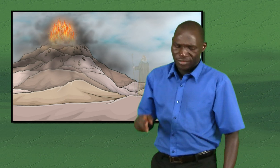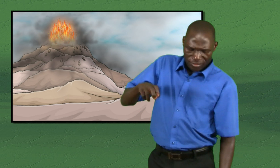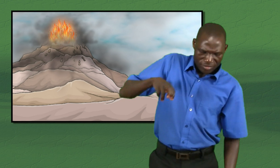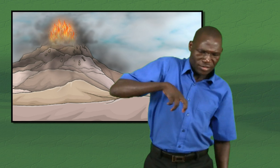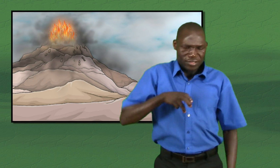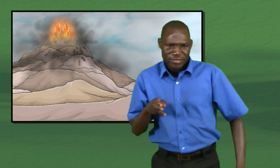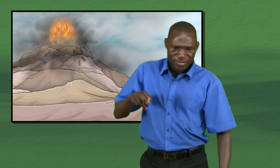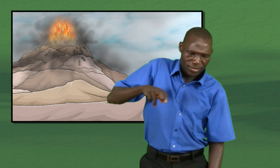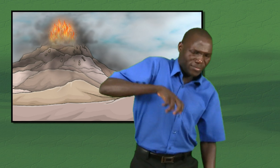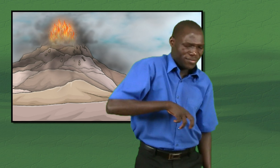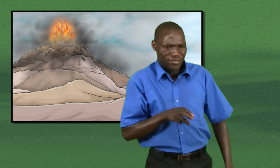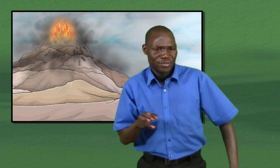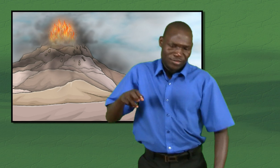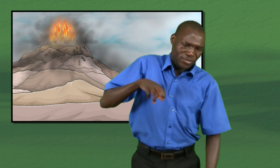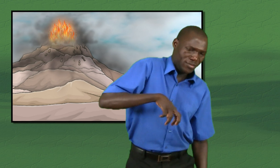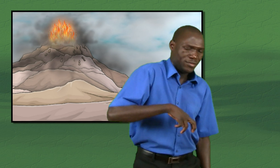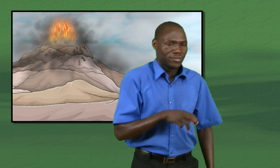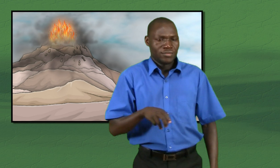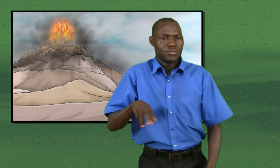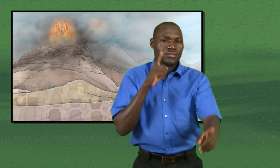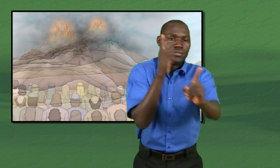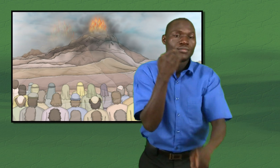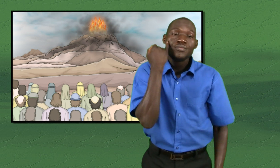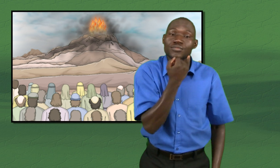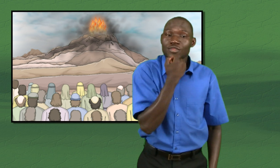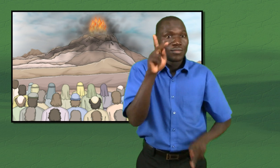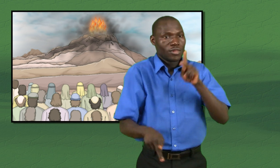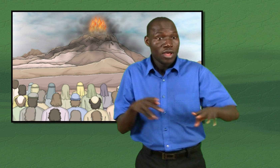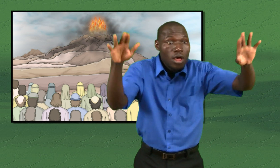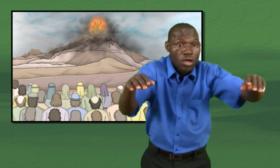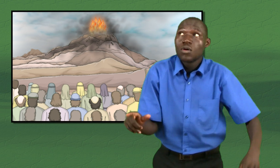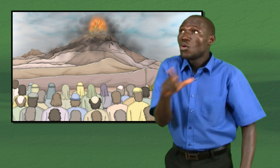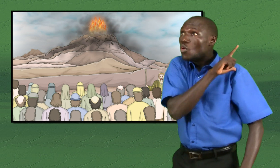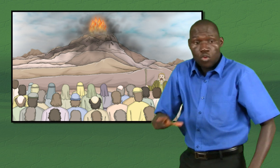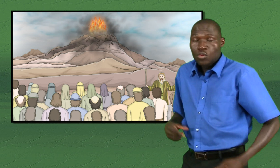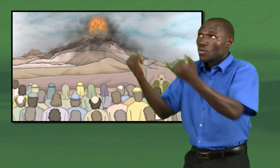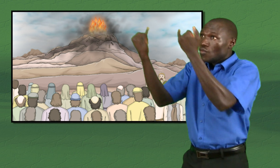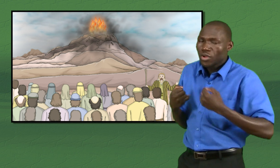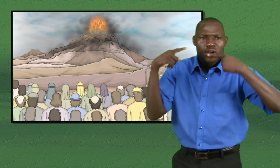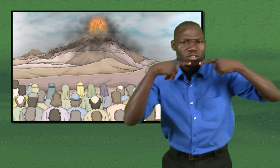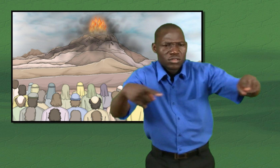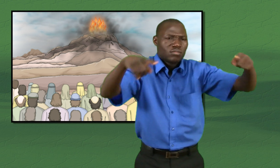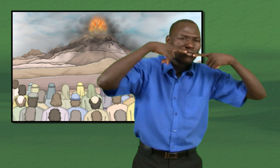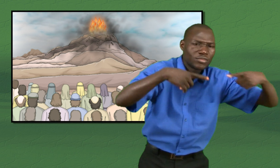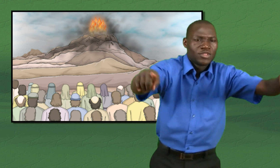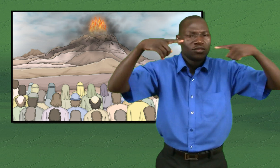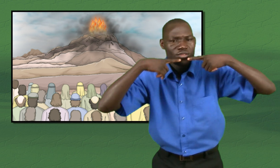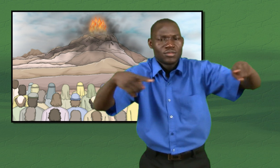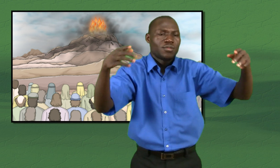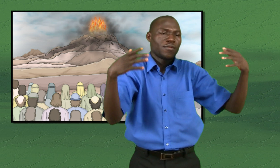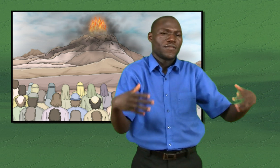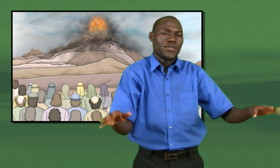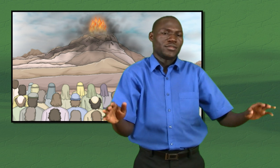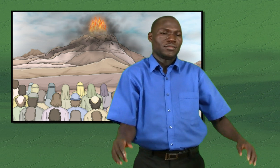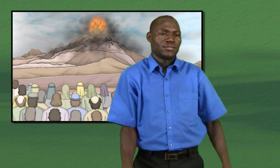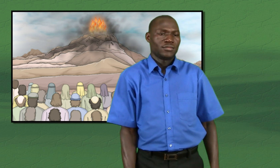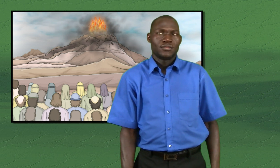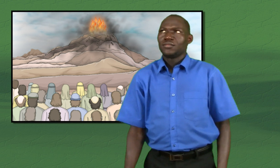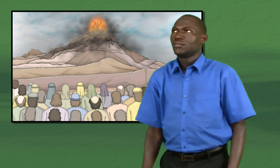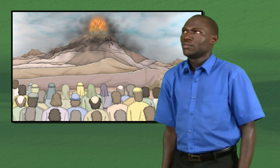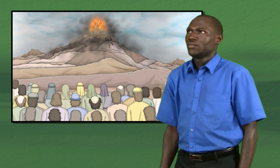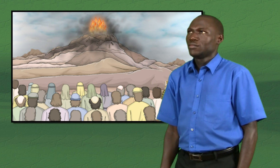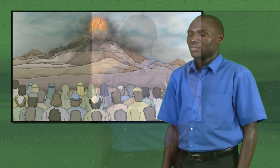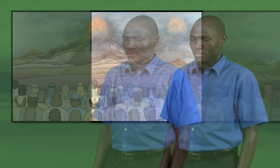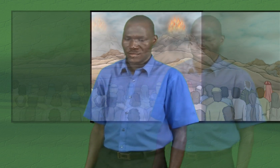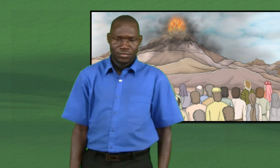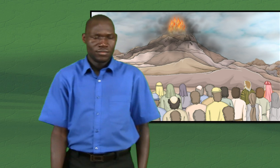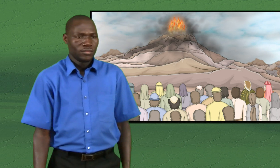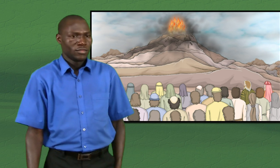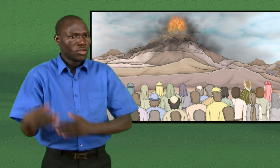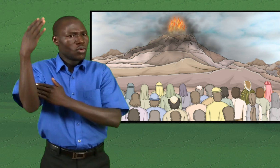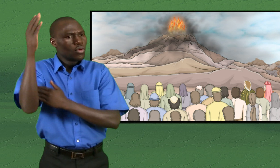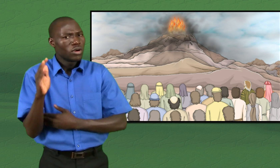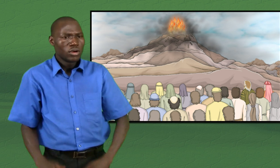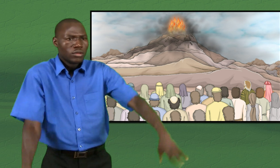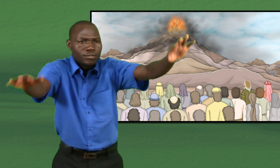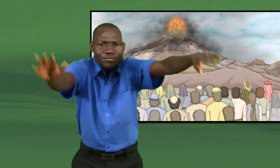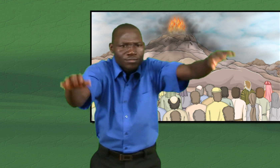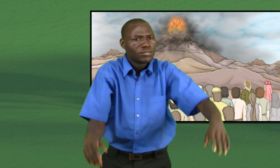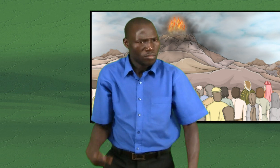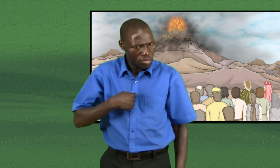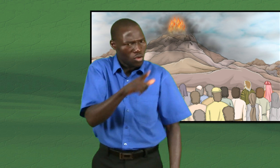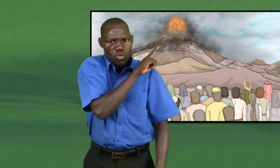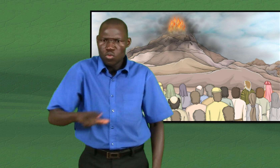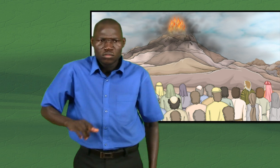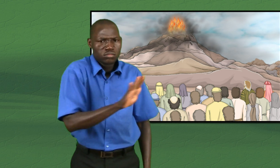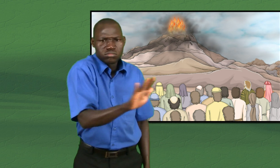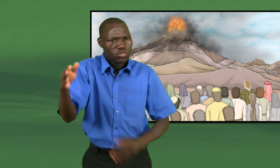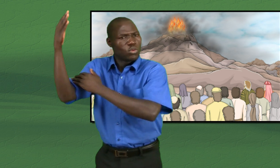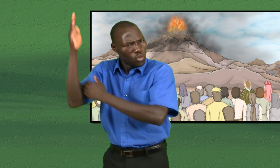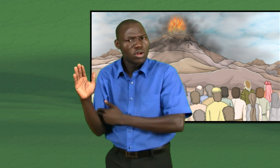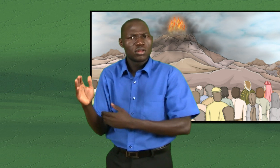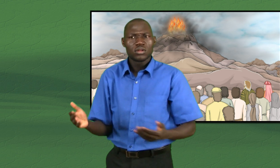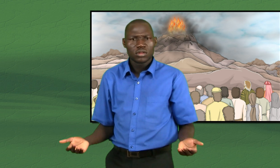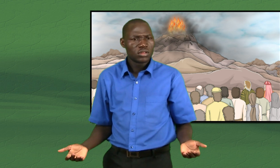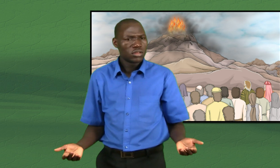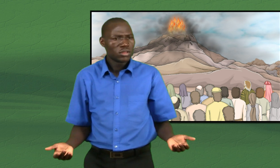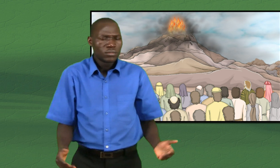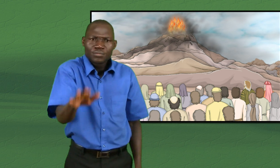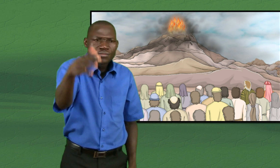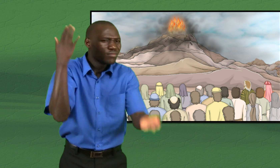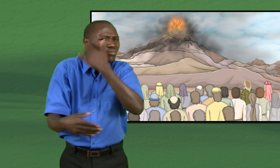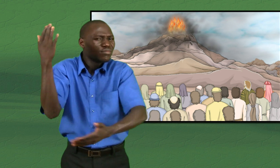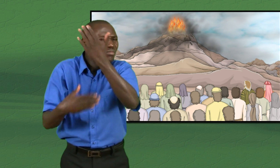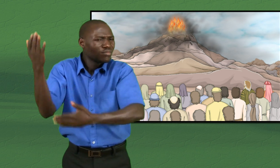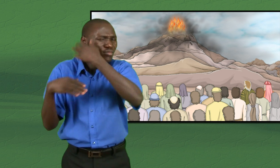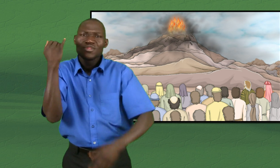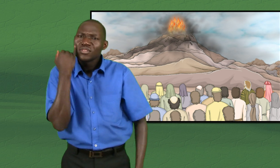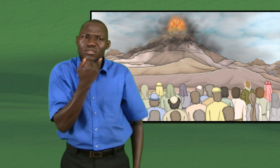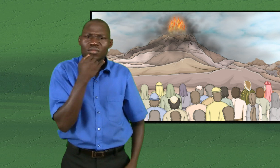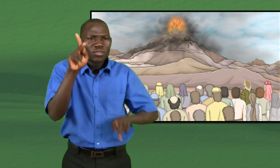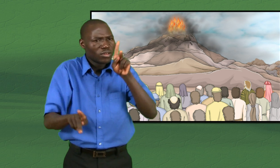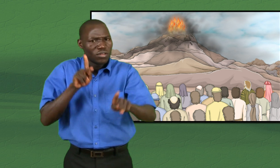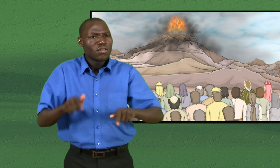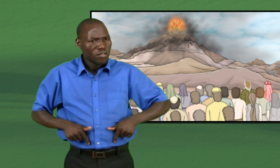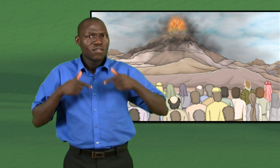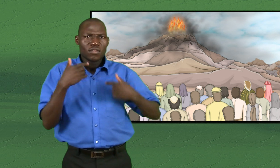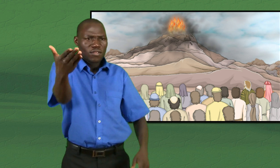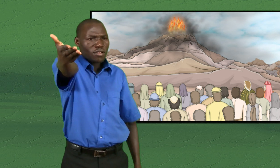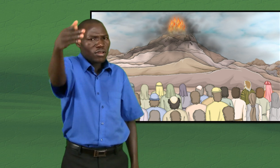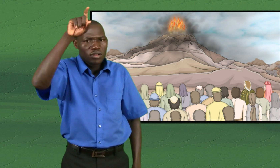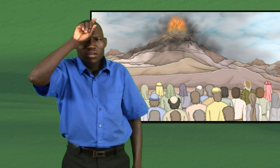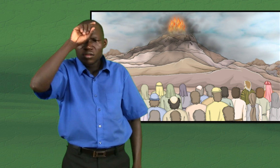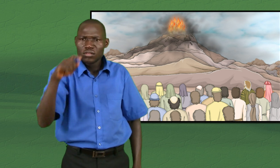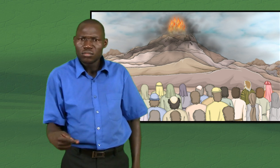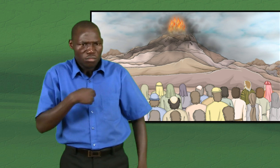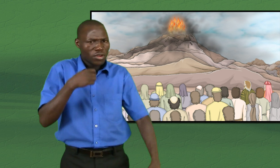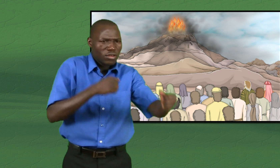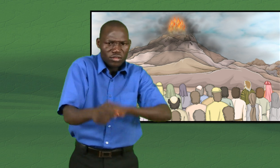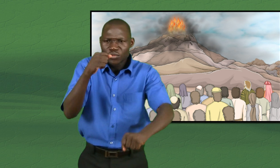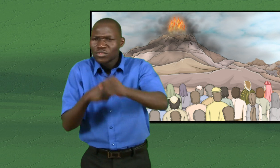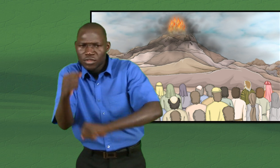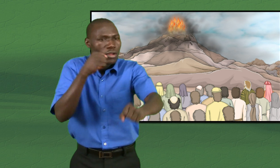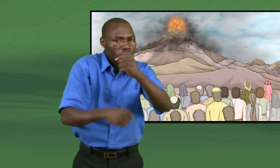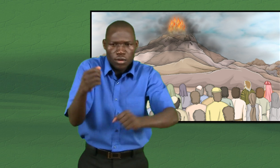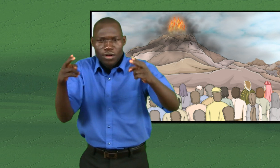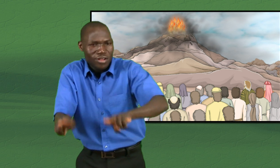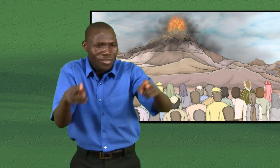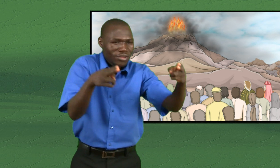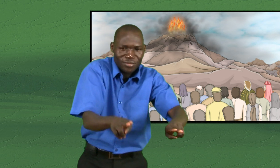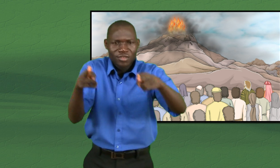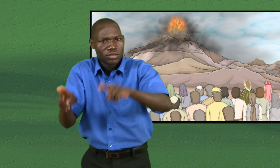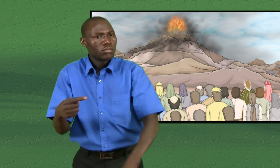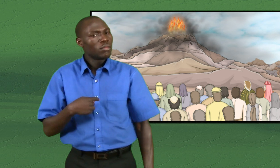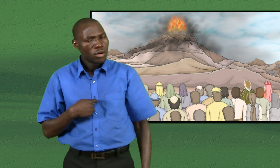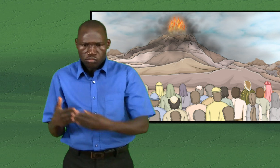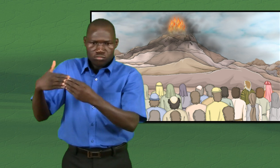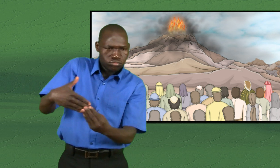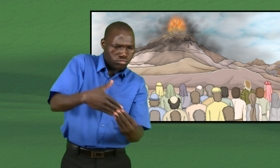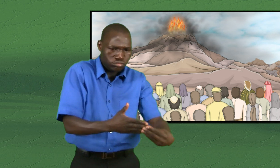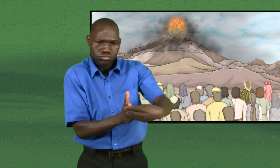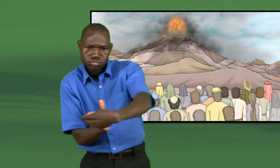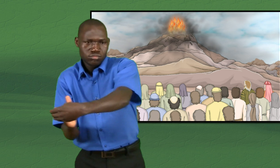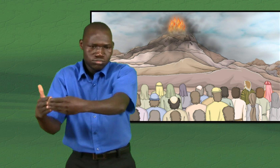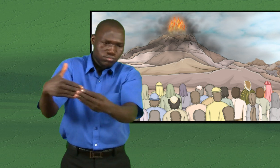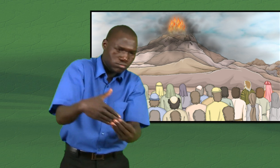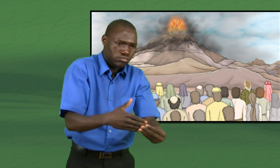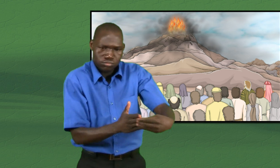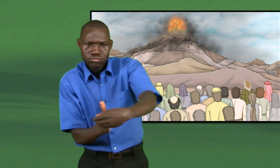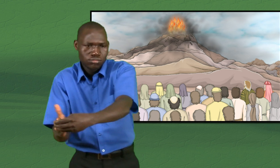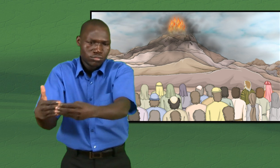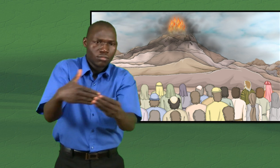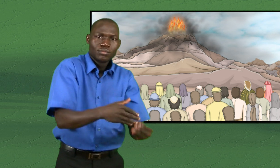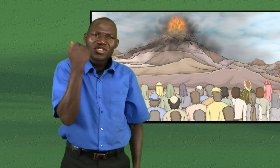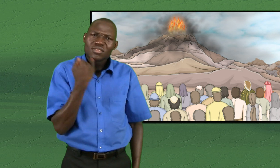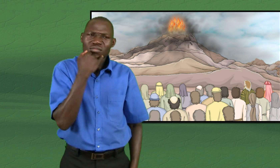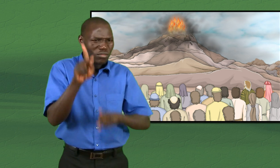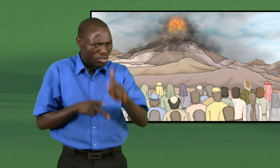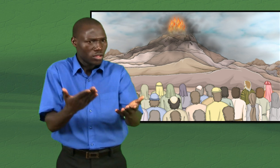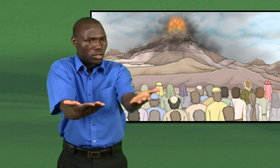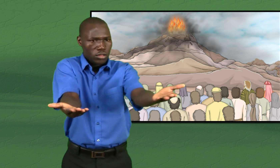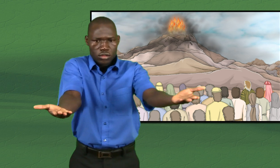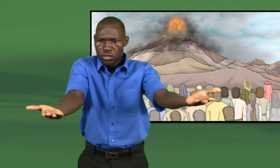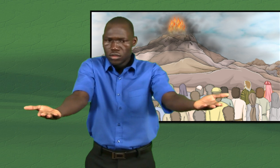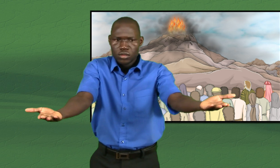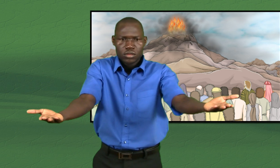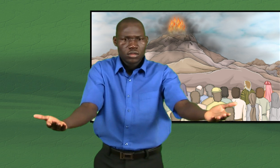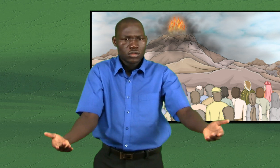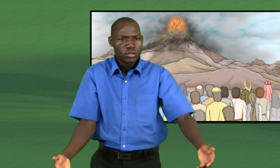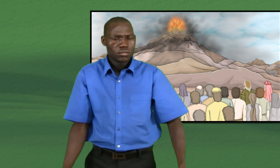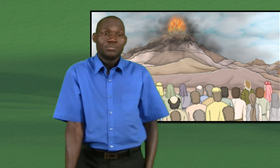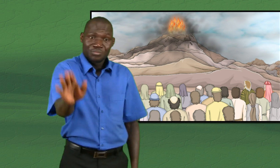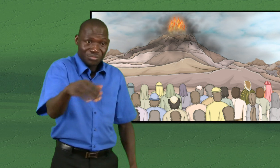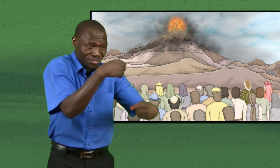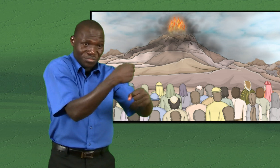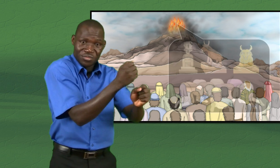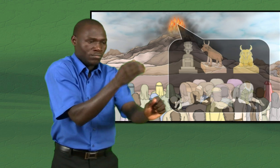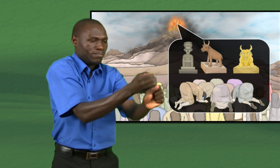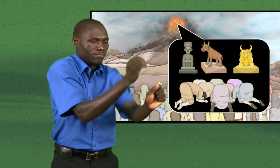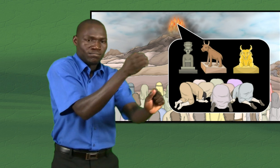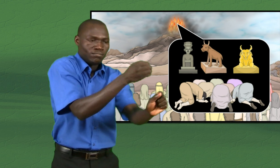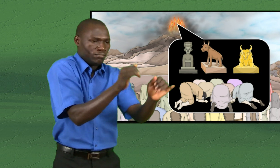But the priests and the people must not break through to come up to the LORD, or He will break out against them.” So Moses went down to the people and spoke to them. And God spoke all these words: “I am the LORD your God, who brought you out of the land of Egypt, out of the house of slavery.